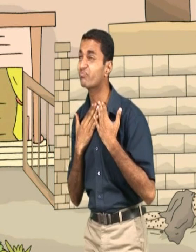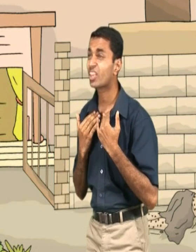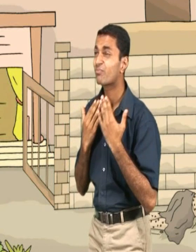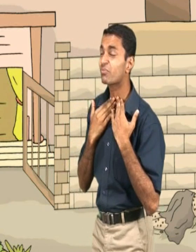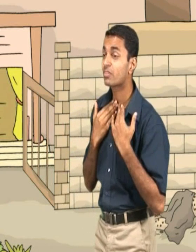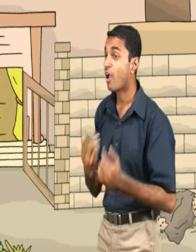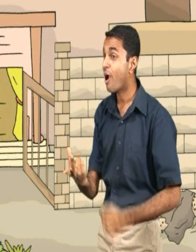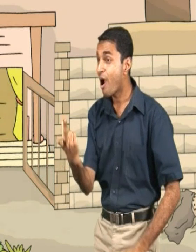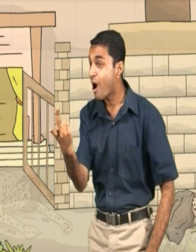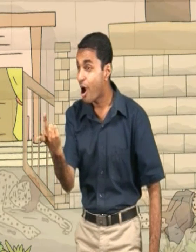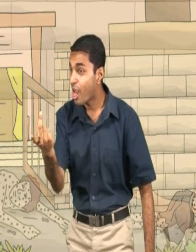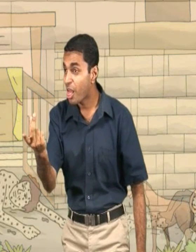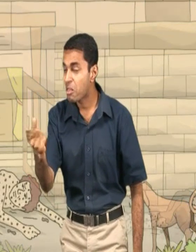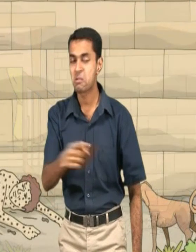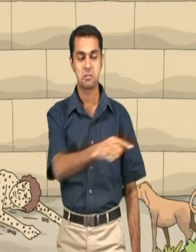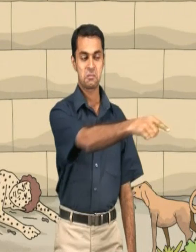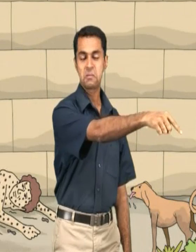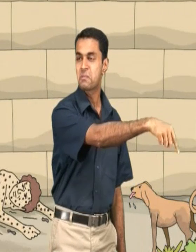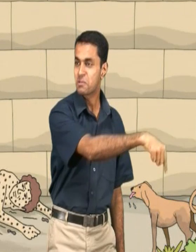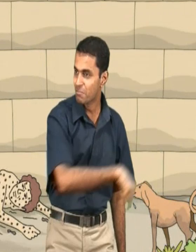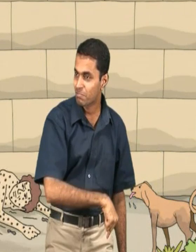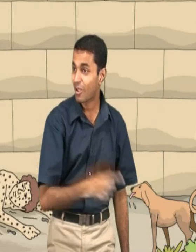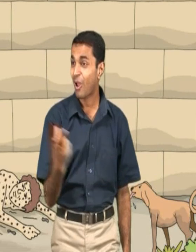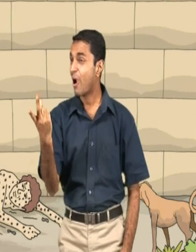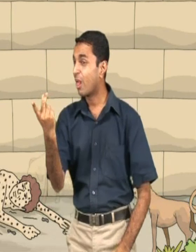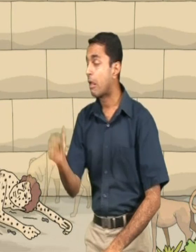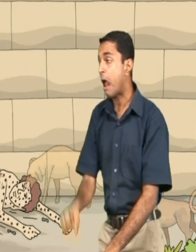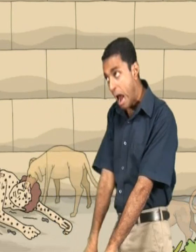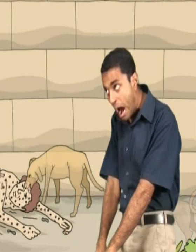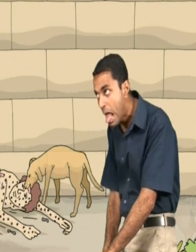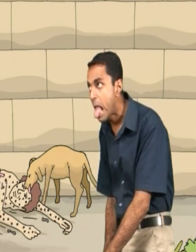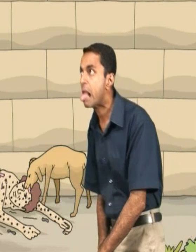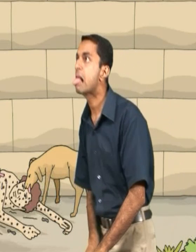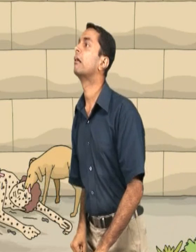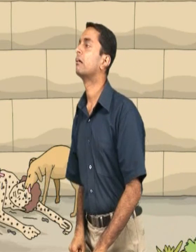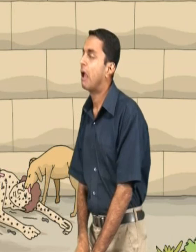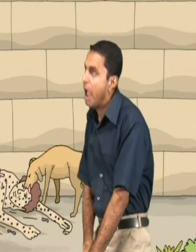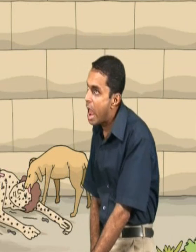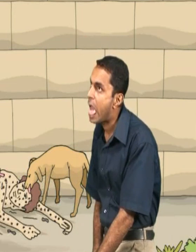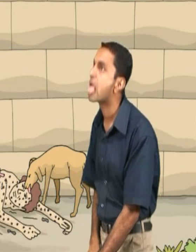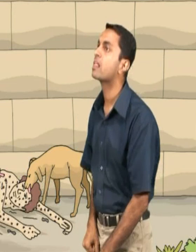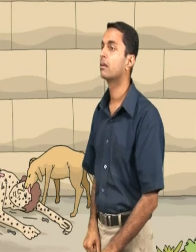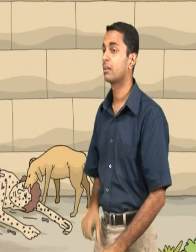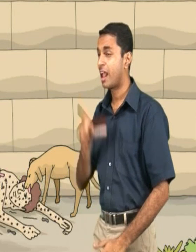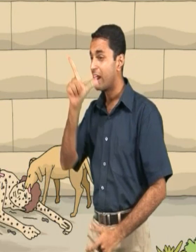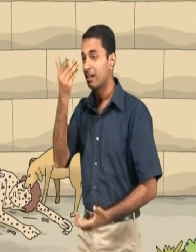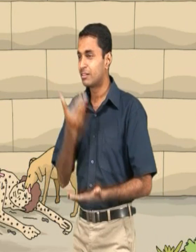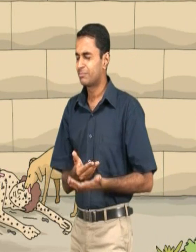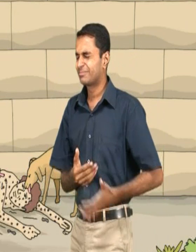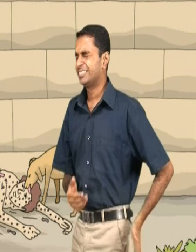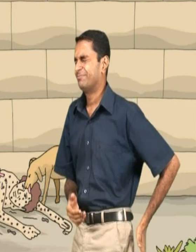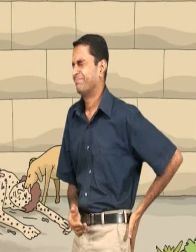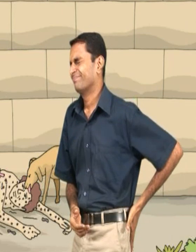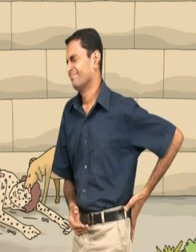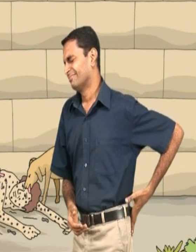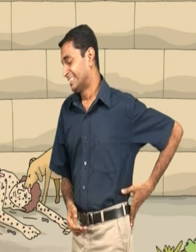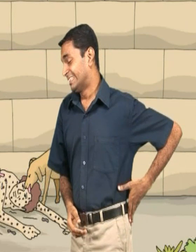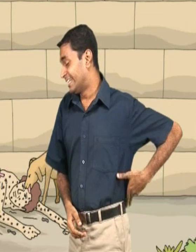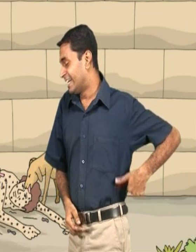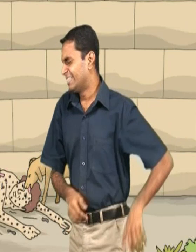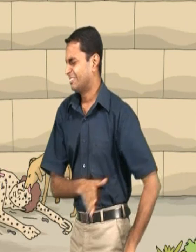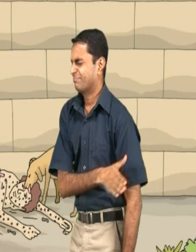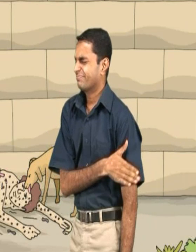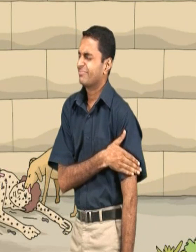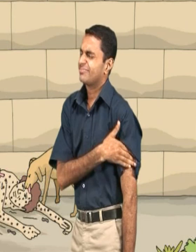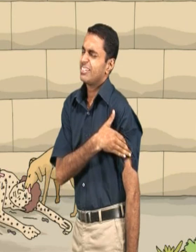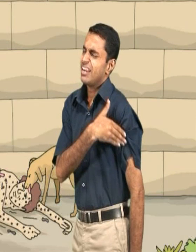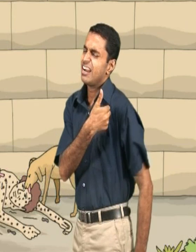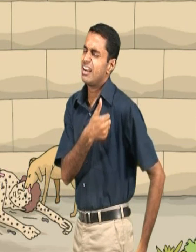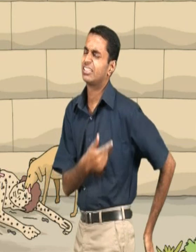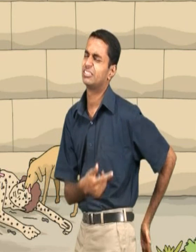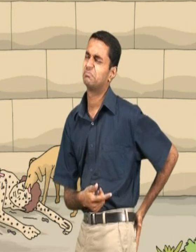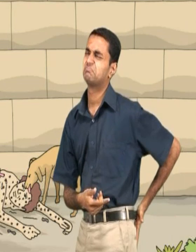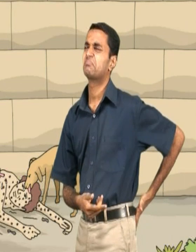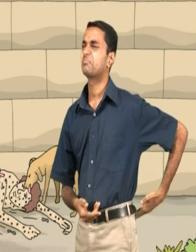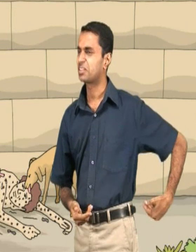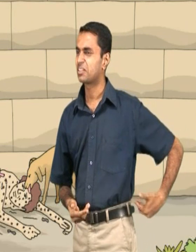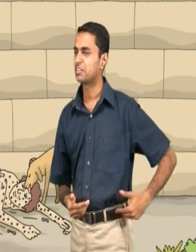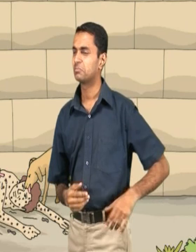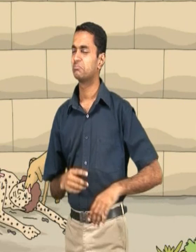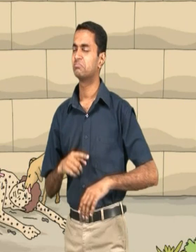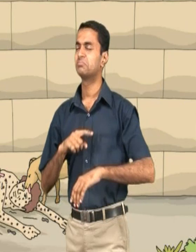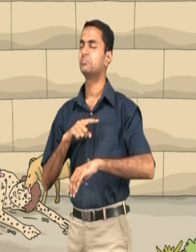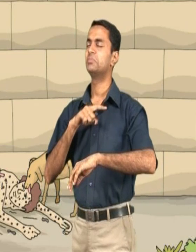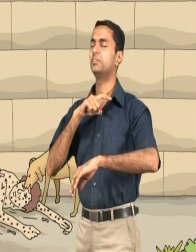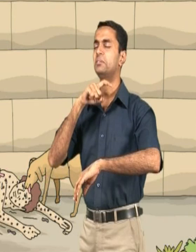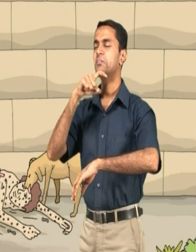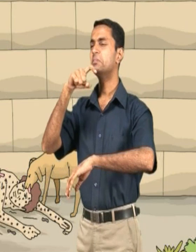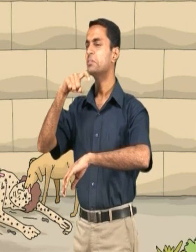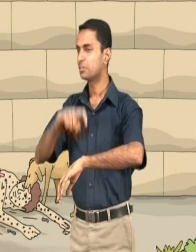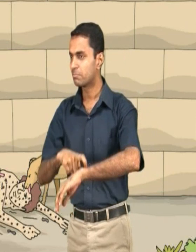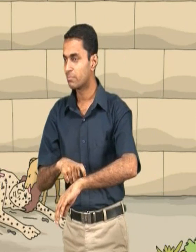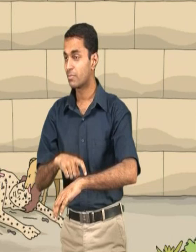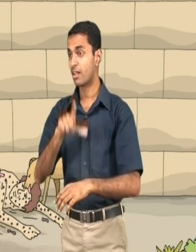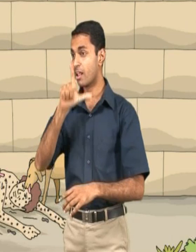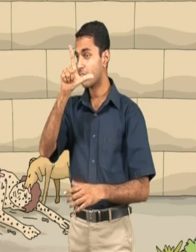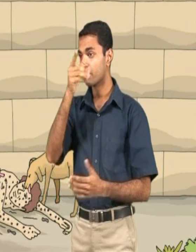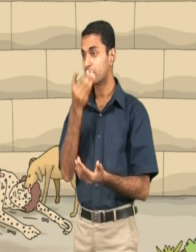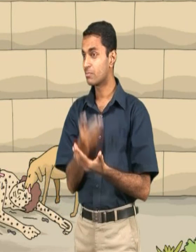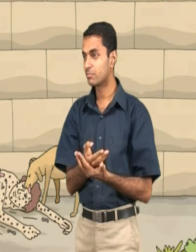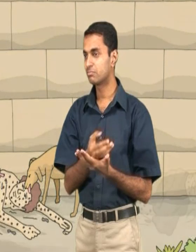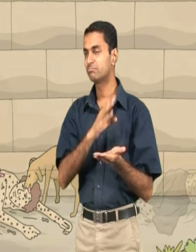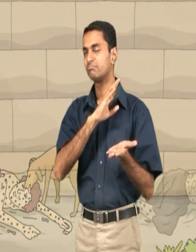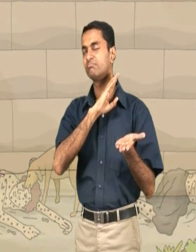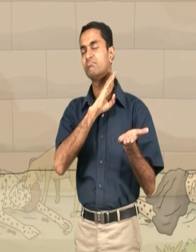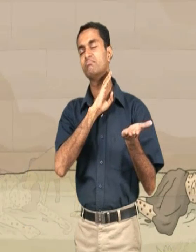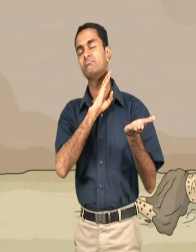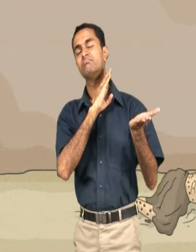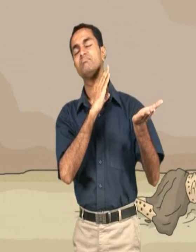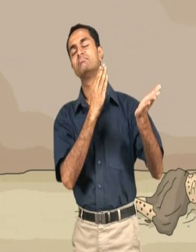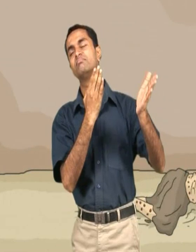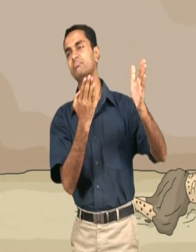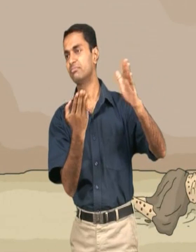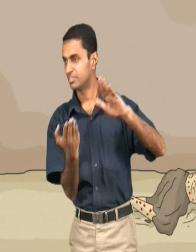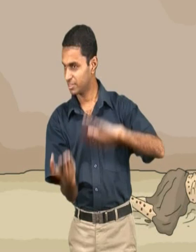Even the dogs came and licked his sores.